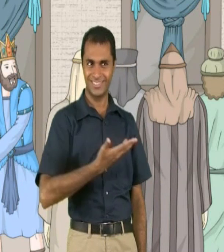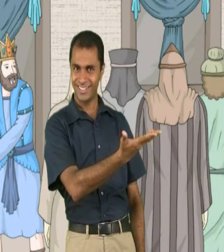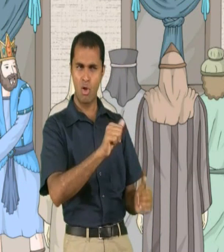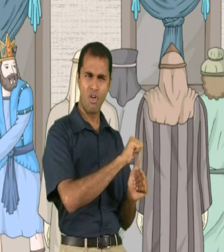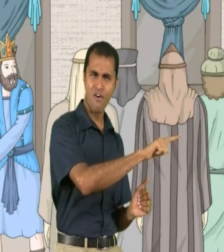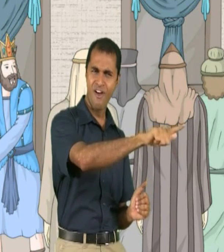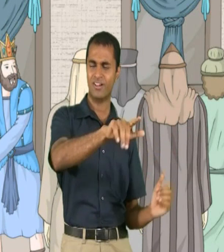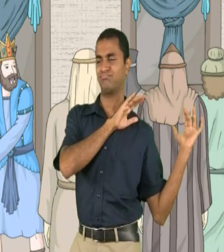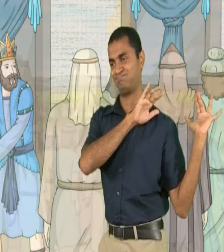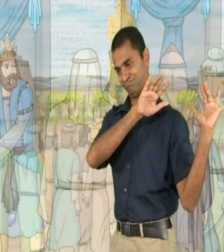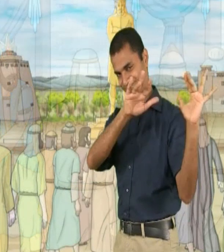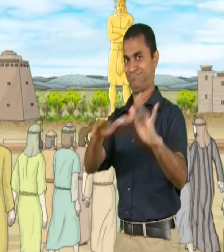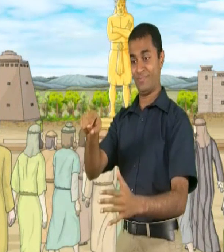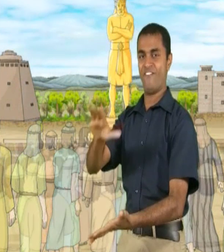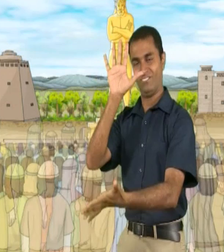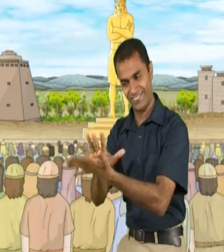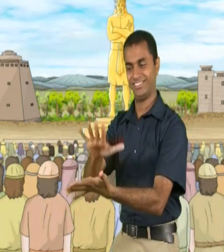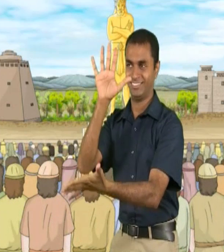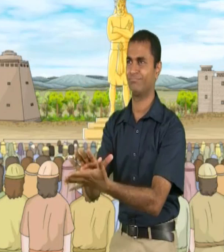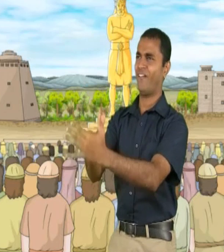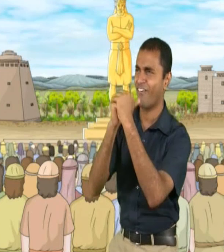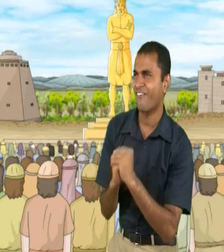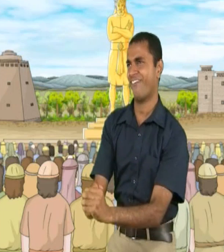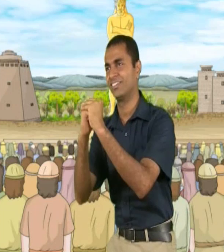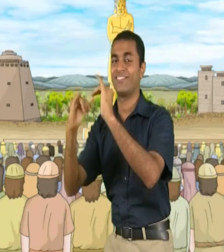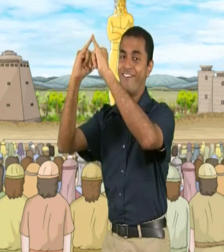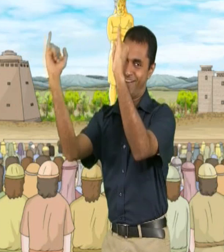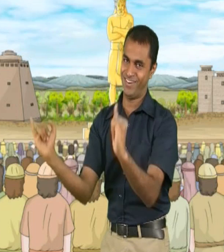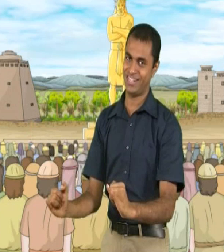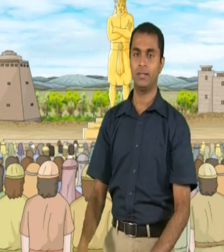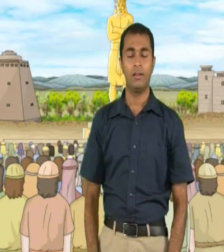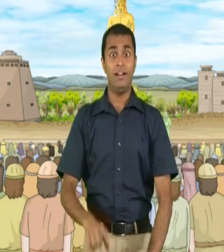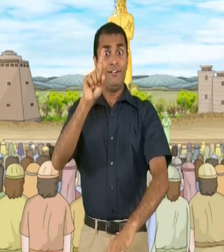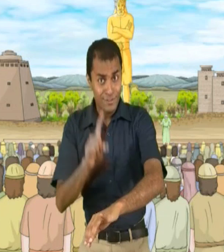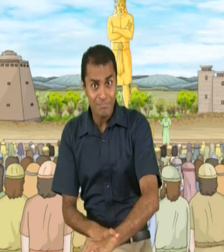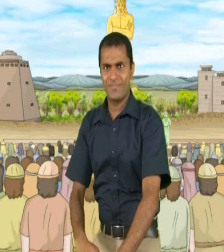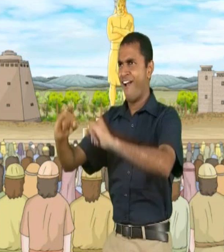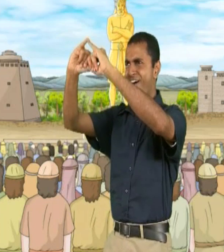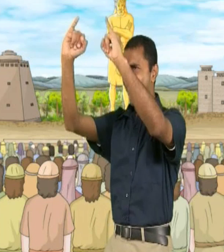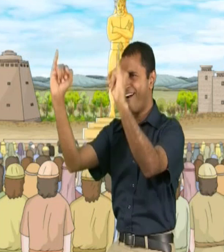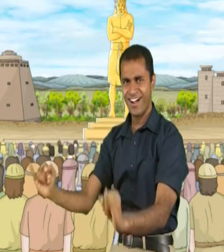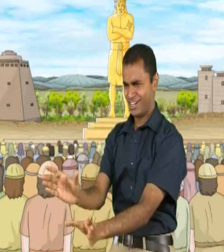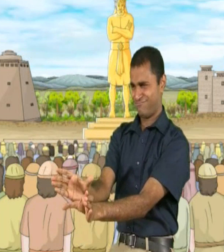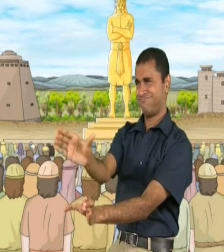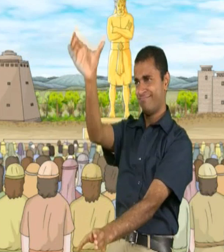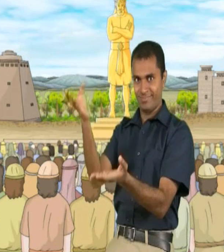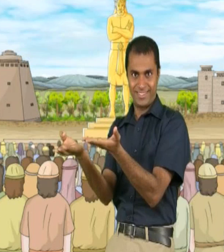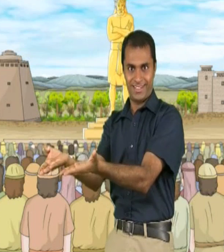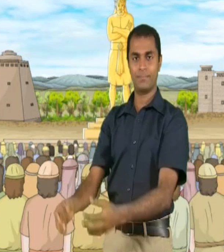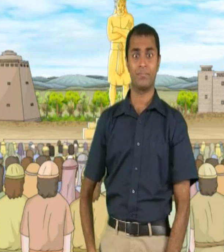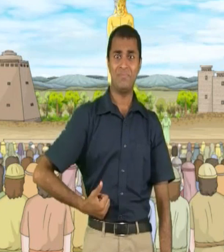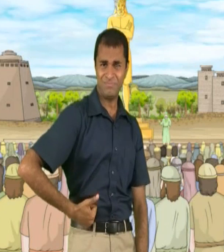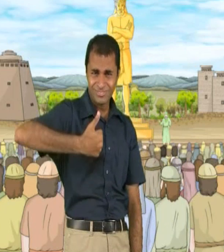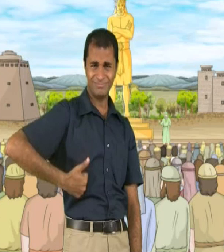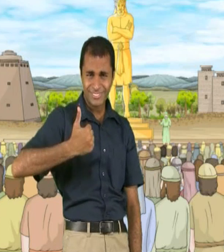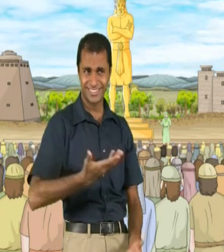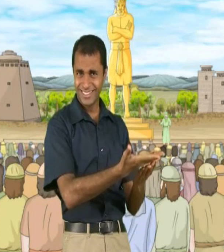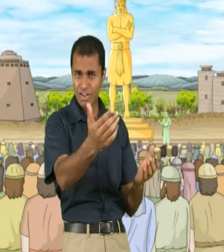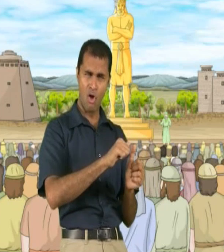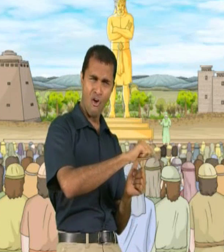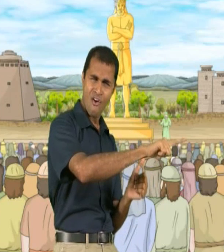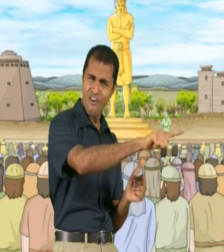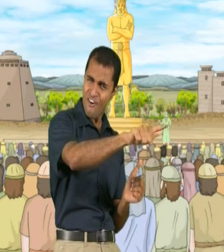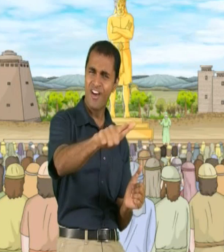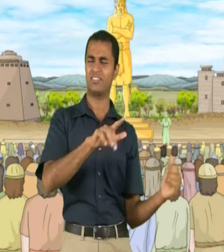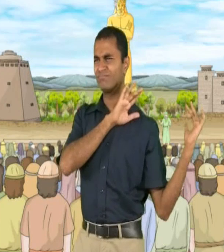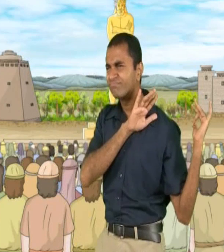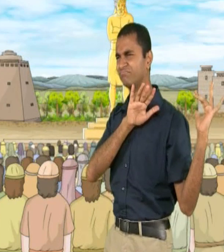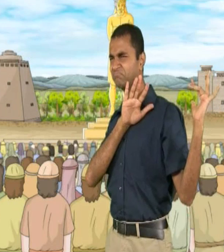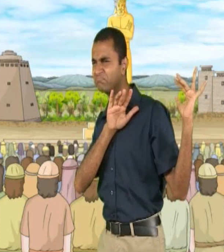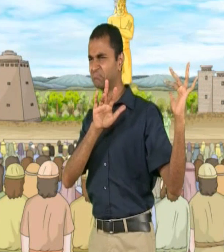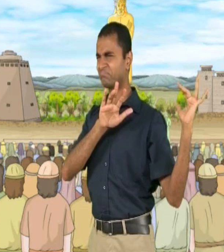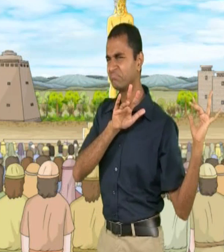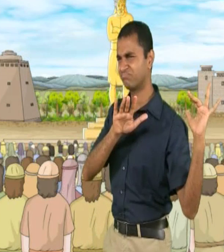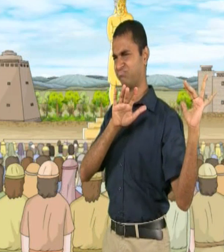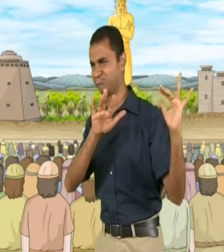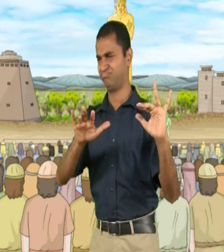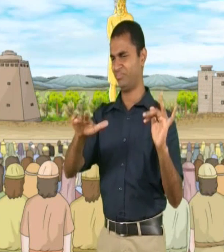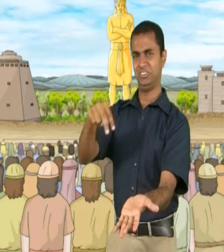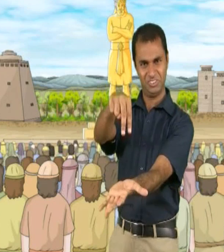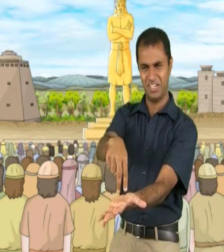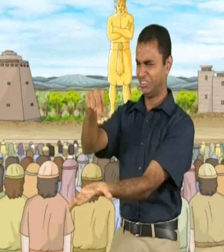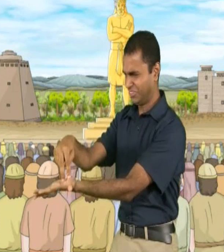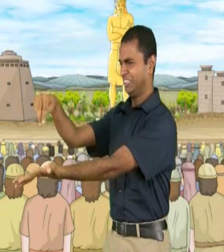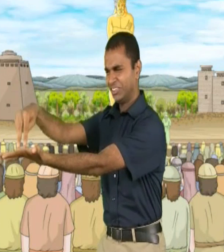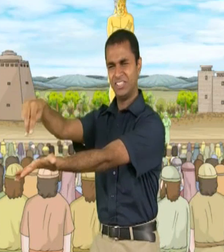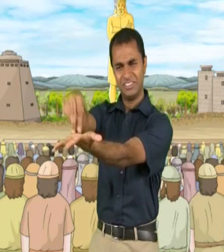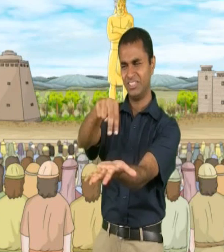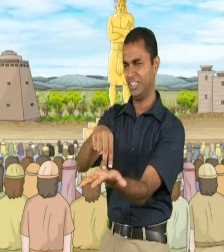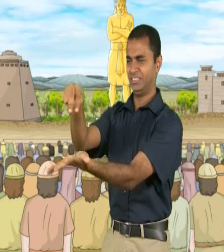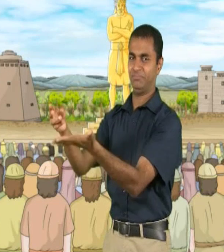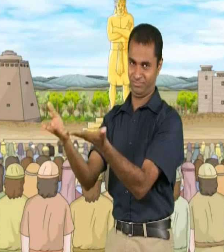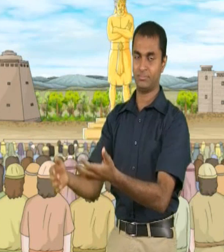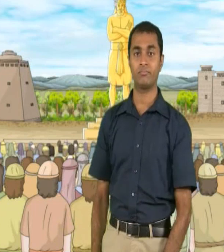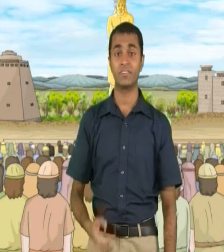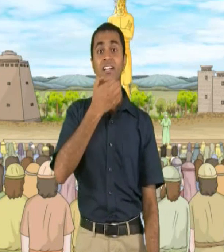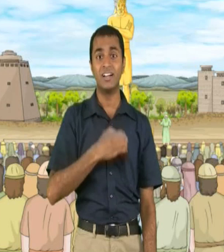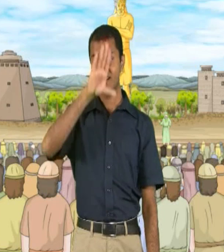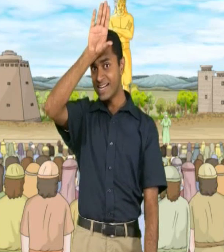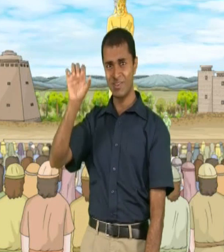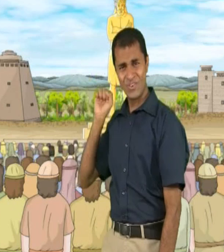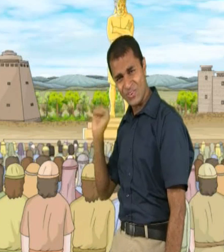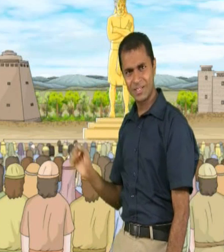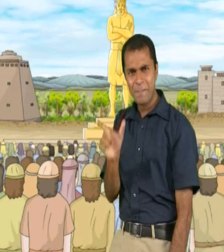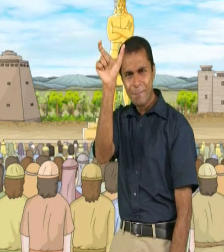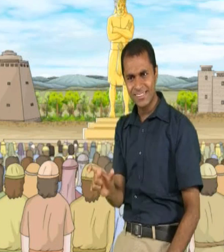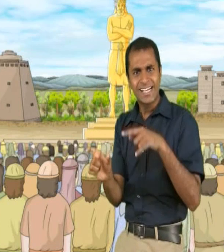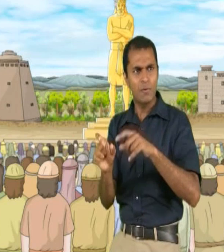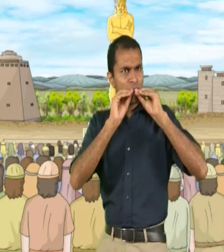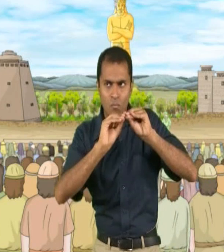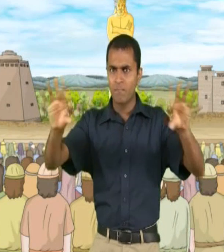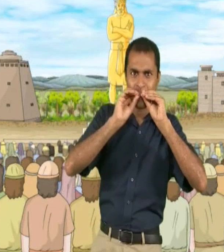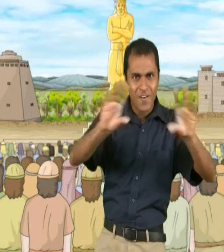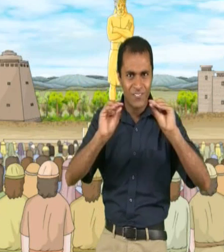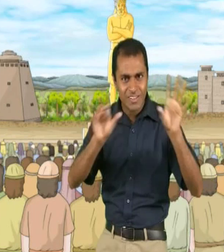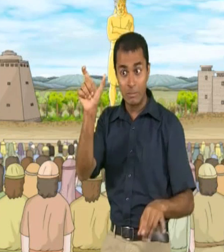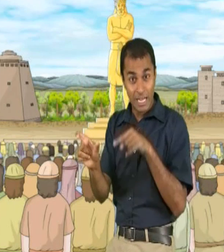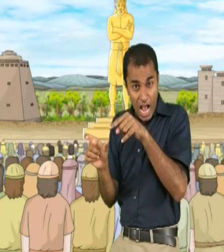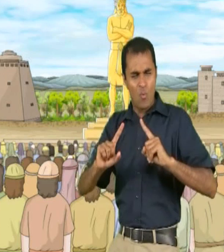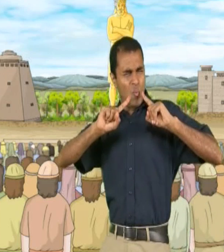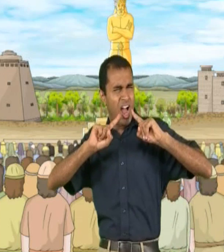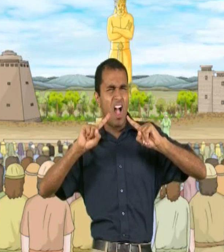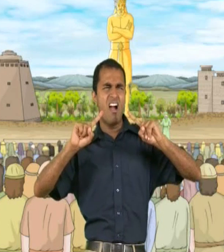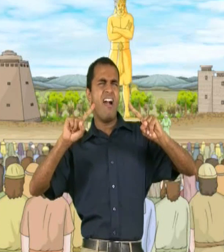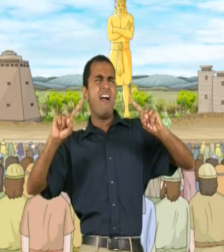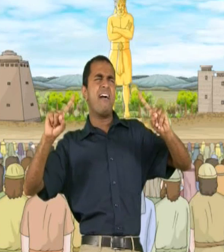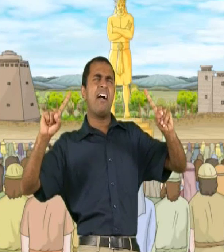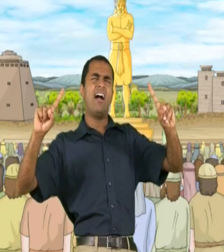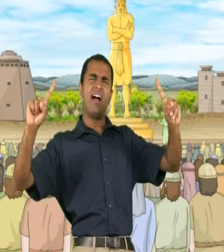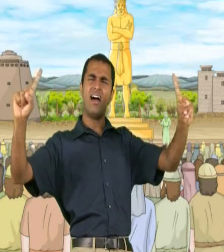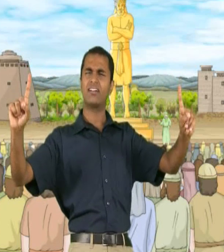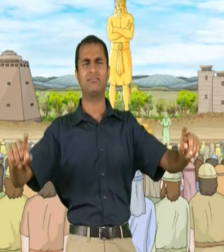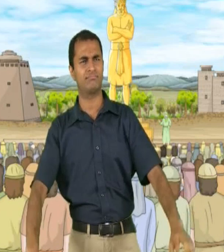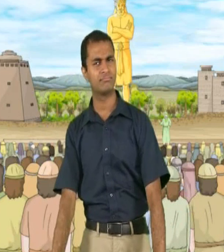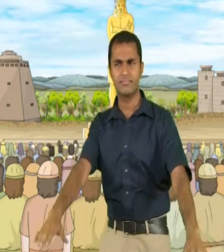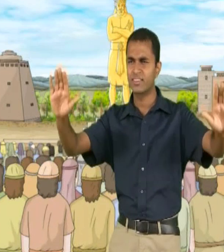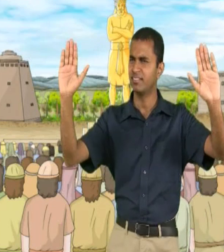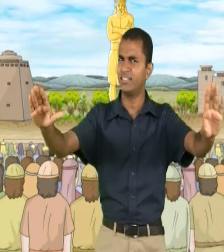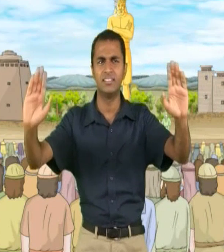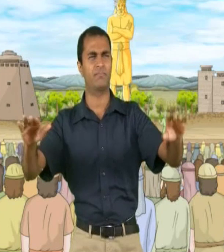So the satraps, prefects, governors, advisers, treasurers, judges, magistrates, and all the rulers of the provinces assembled for the dedication of the statue that King Nebuchadnezzar had set up, and they stood before it.